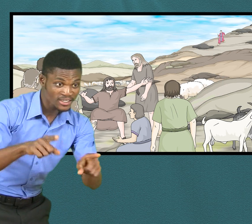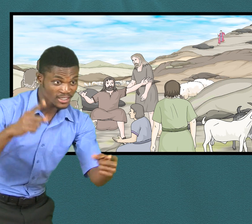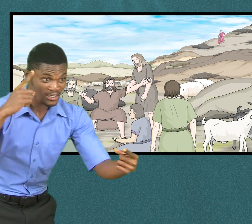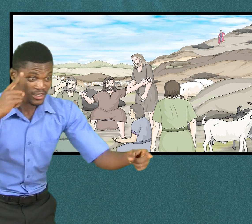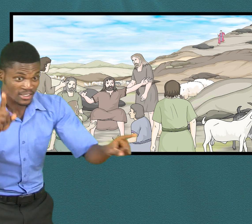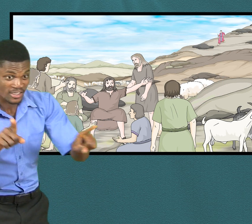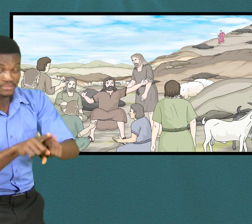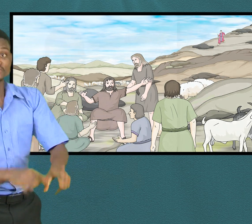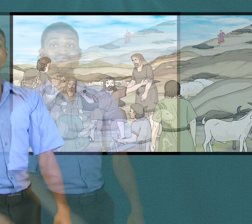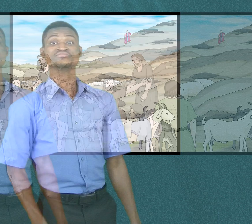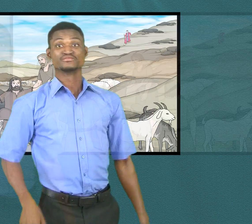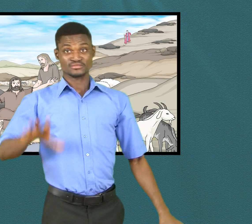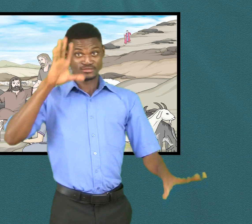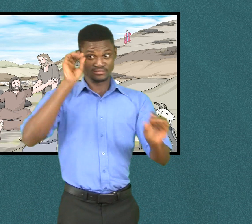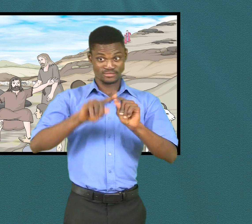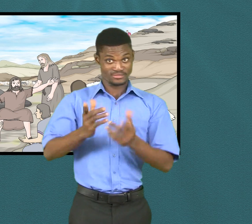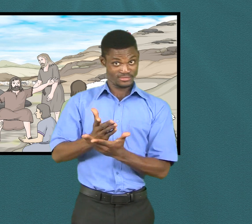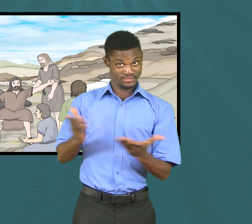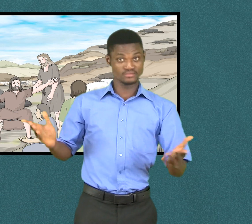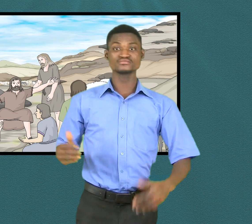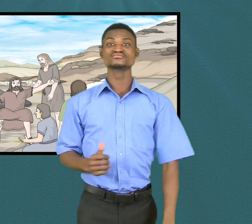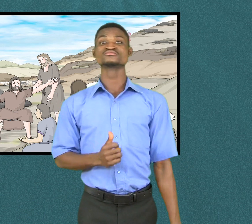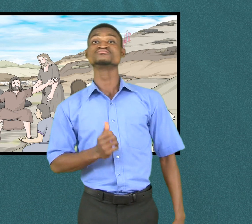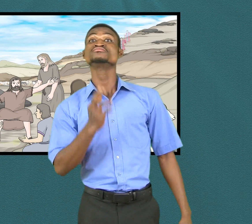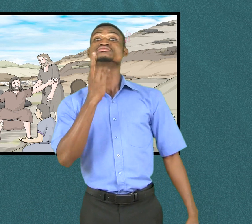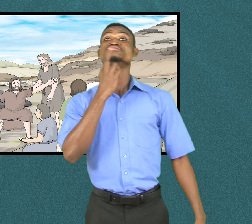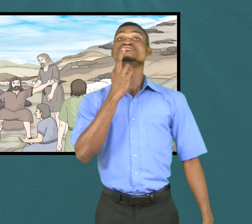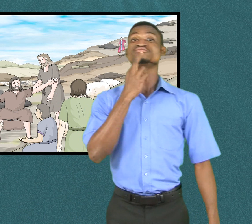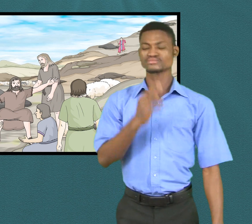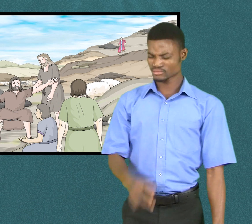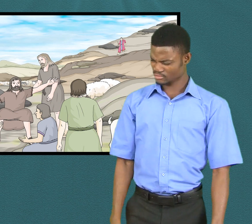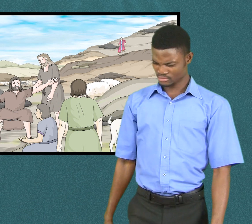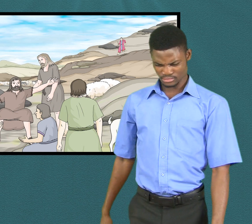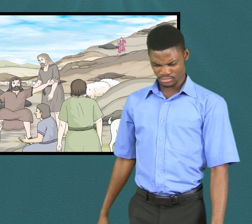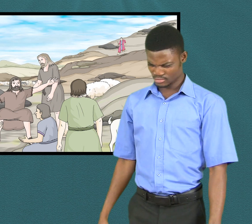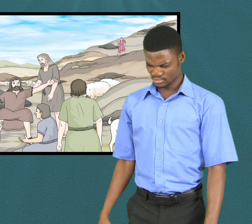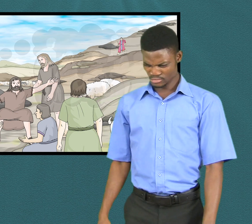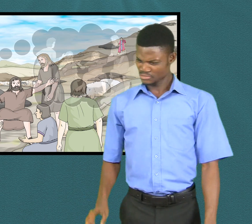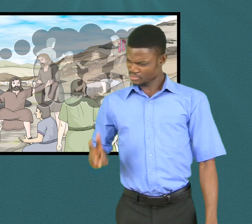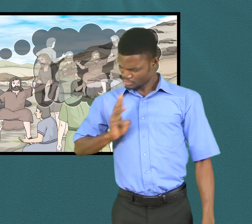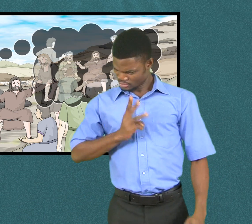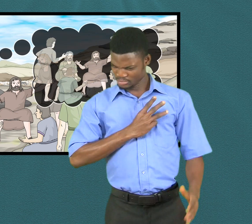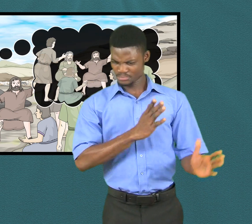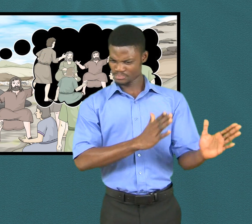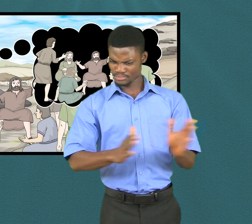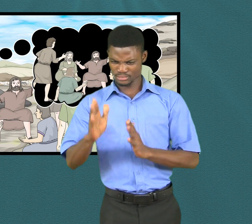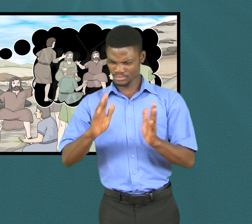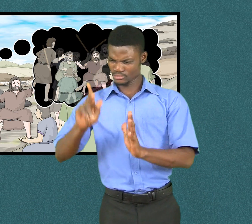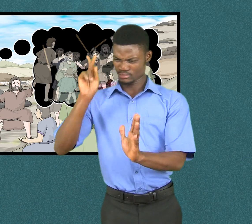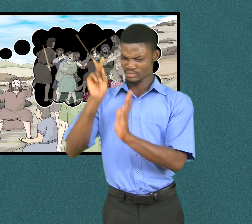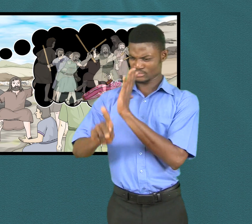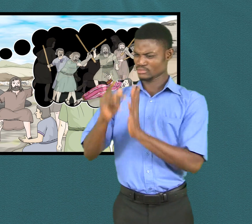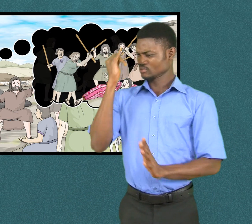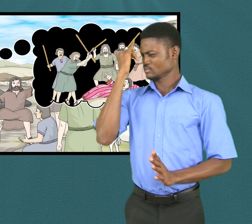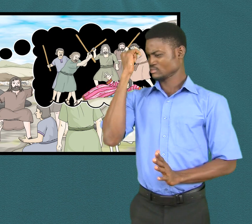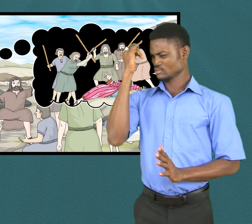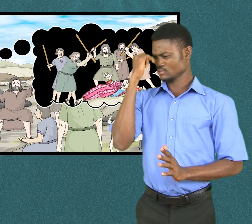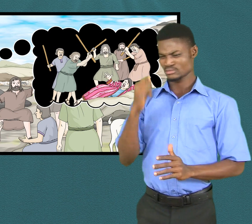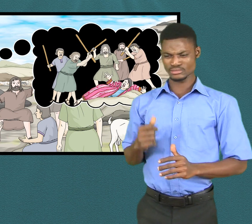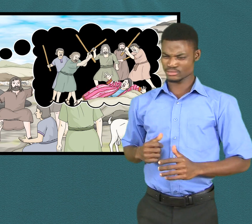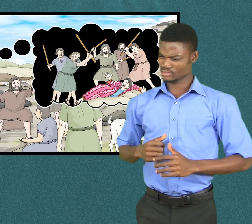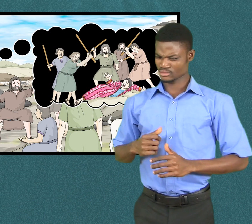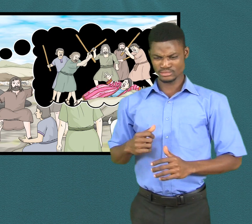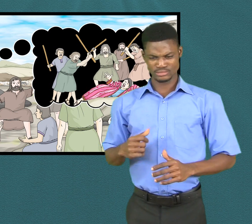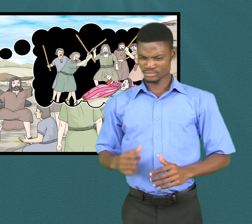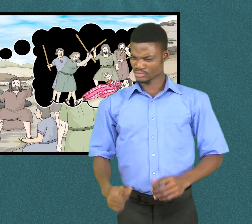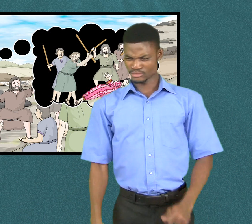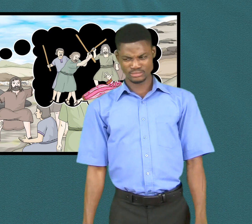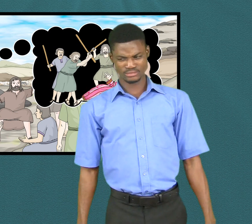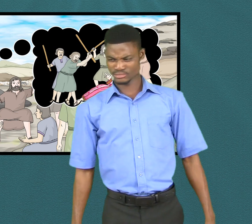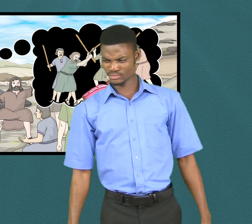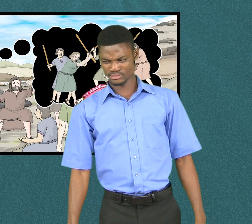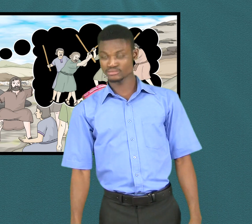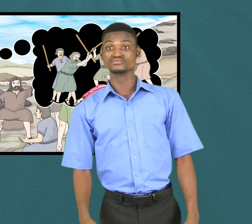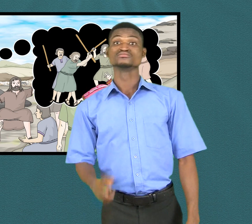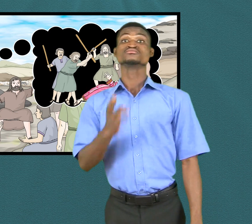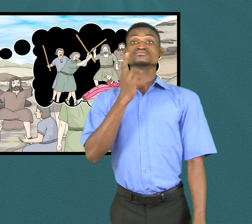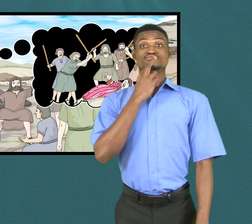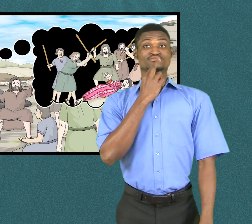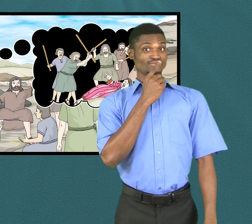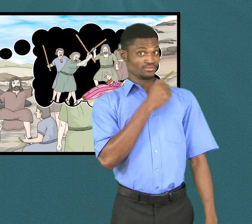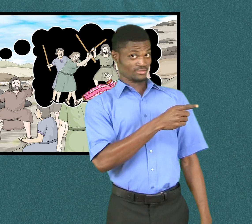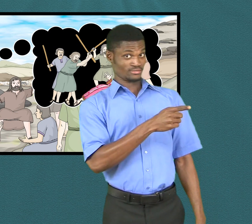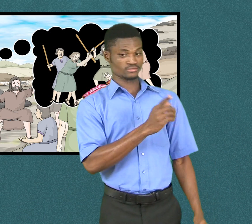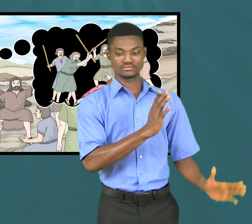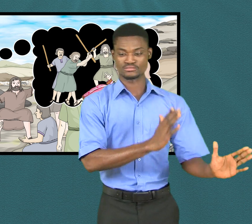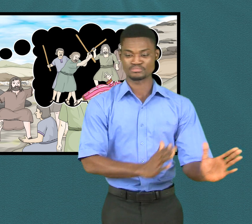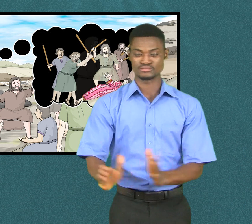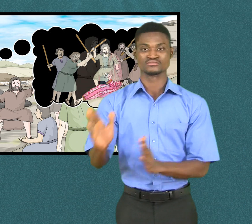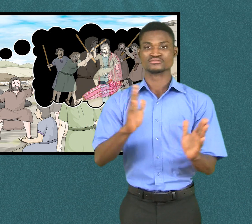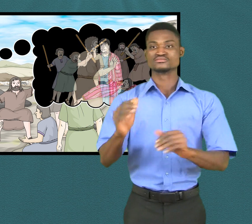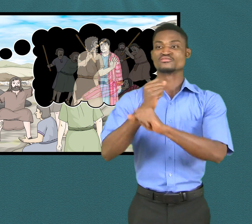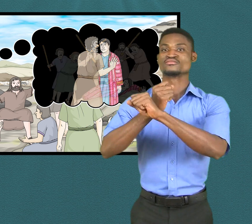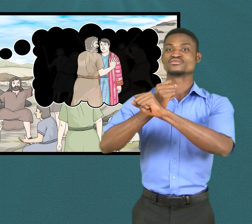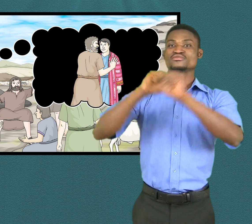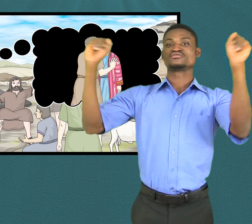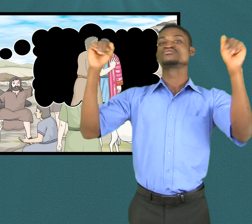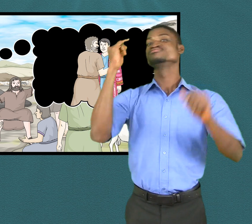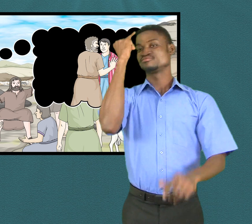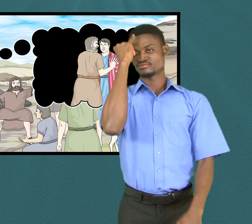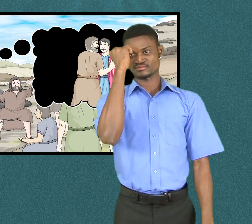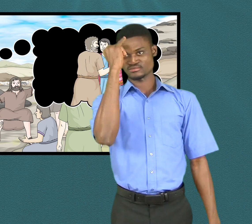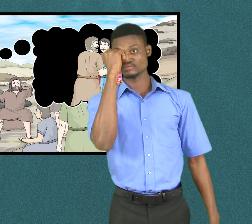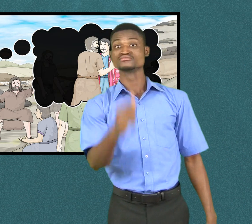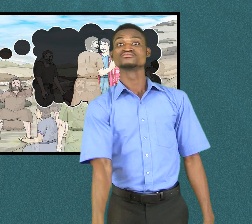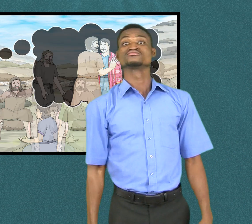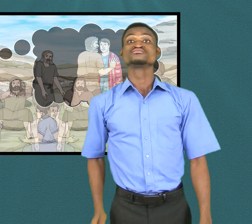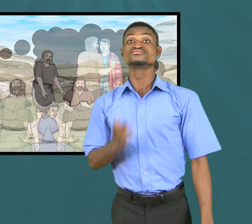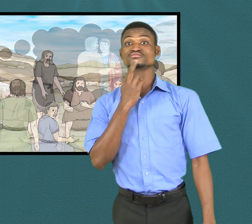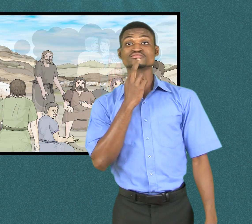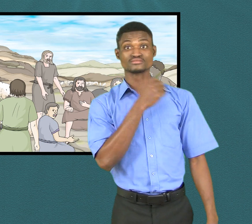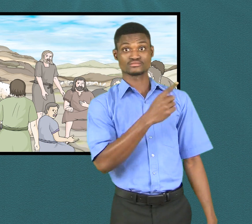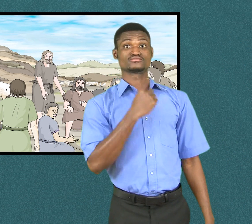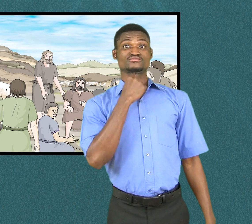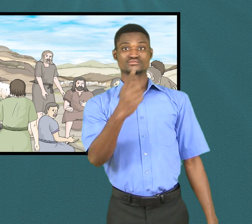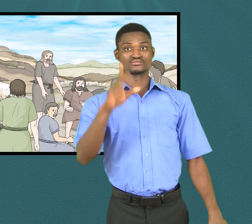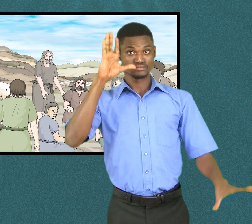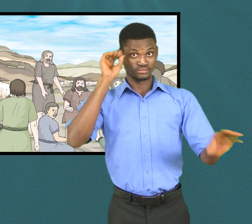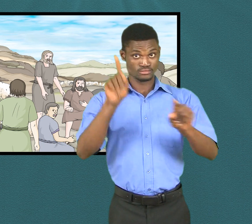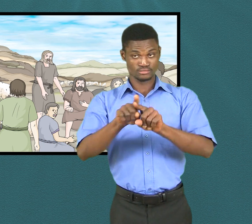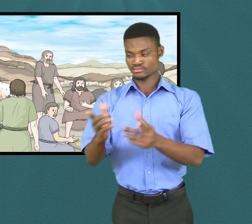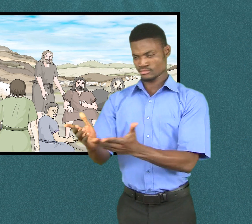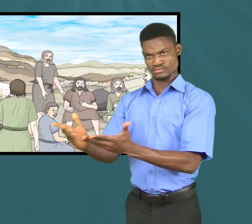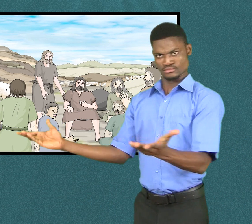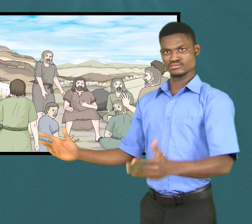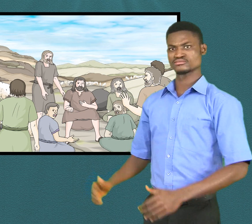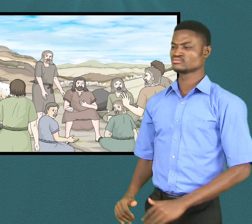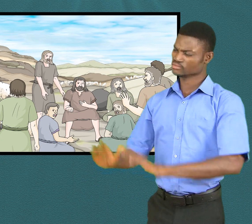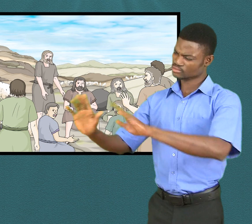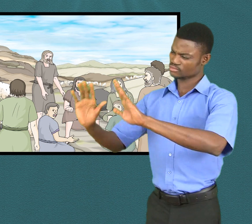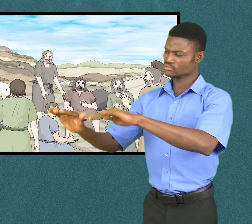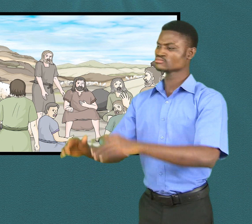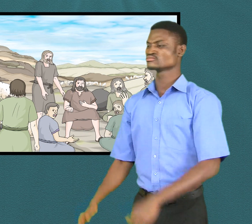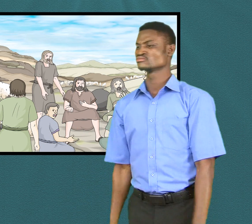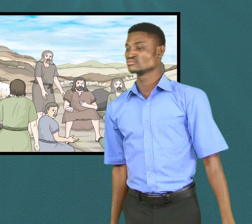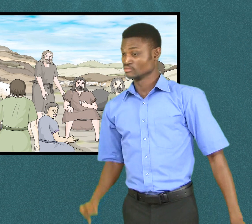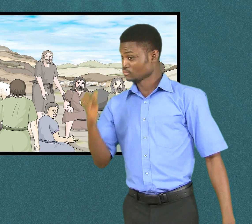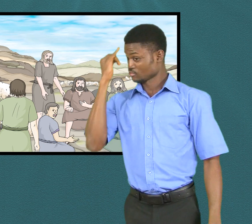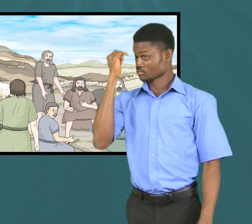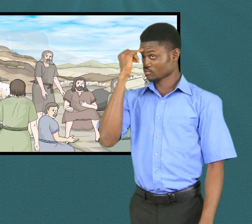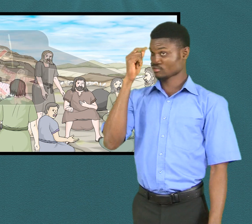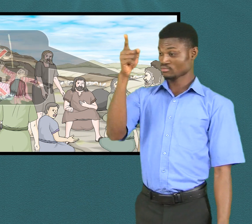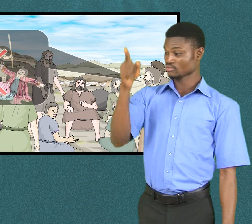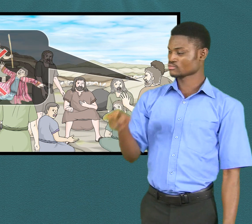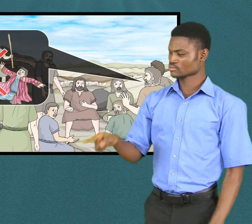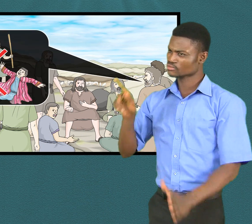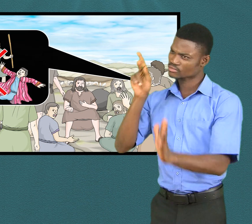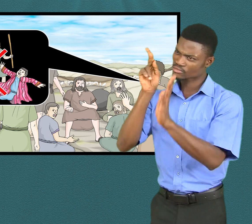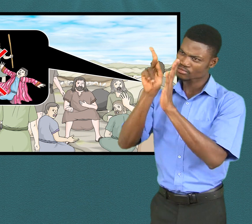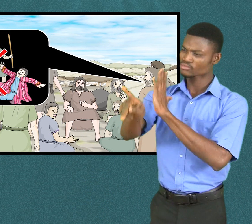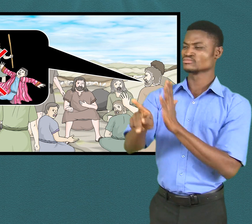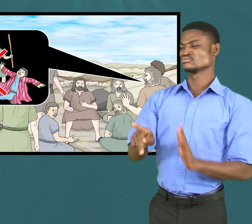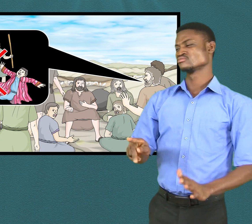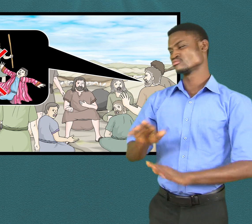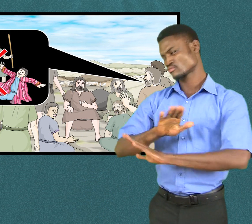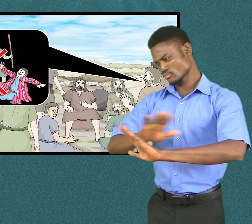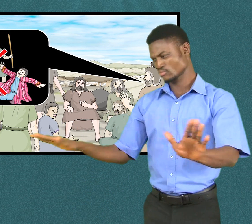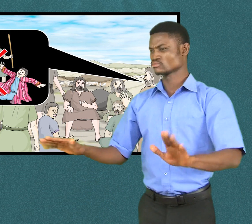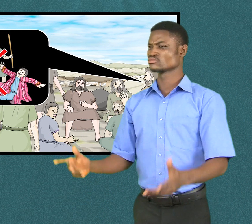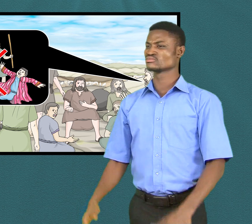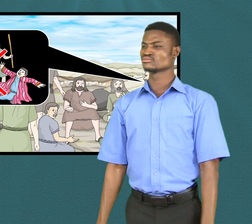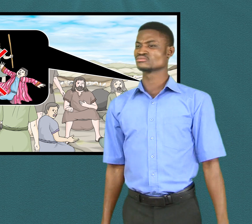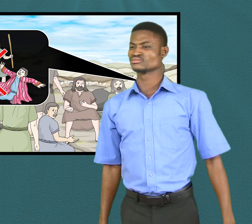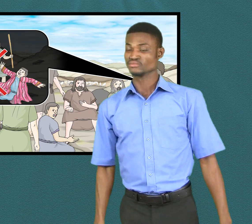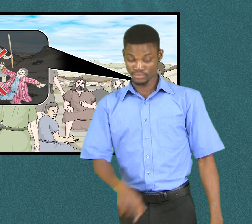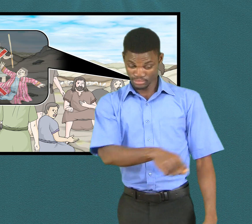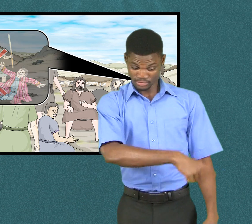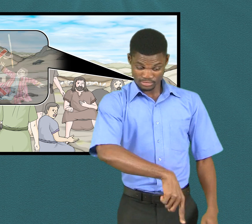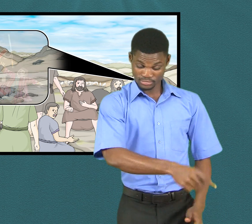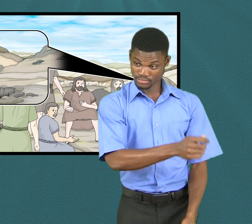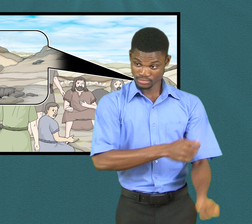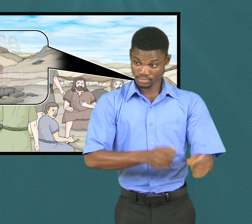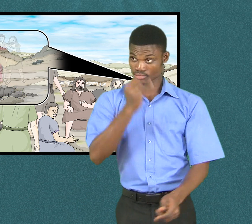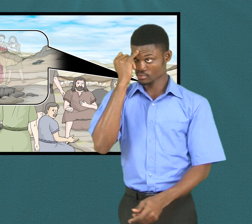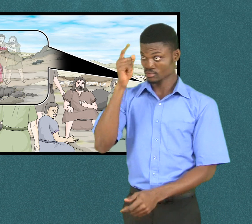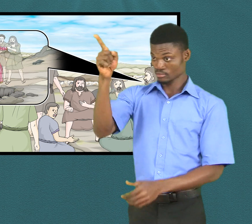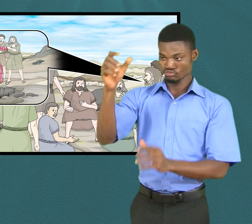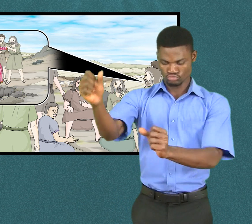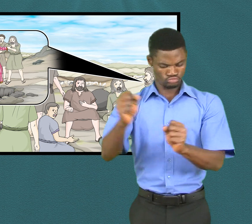When Reuben heard this, he tried to rescue Joseph from their hands. “Let us not take his life,” he said. “Do not shed his blood.